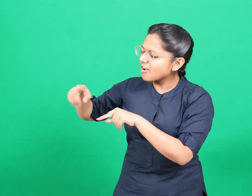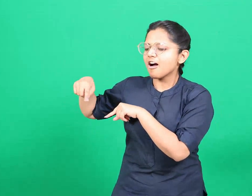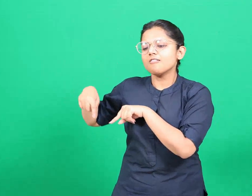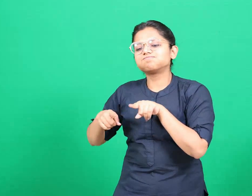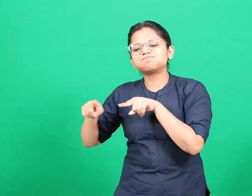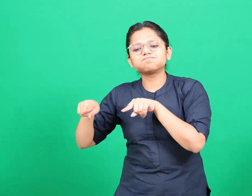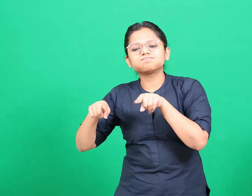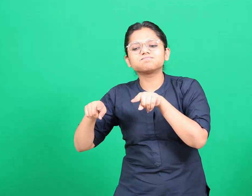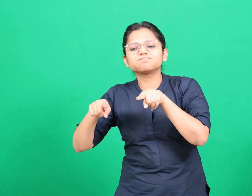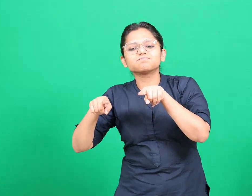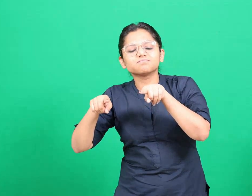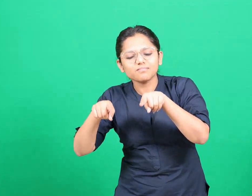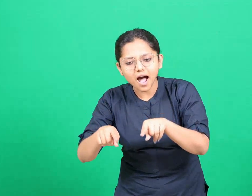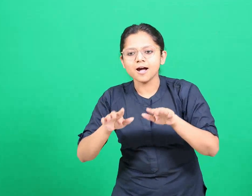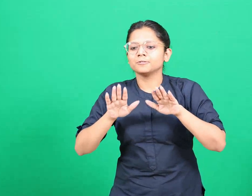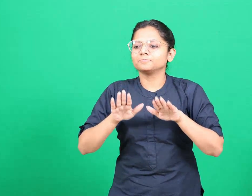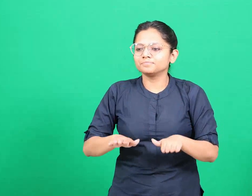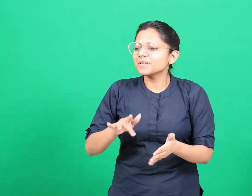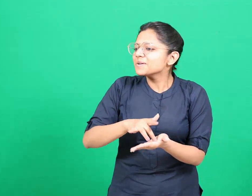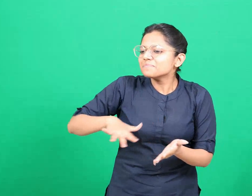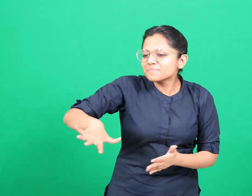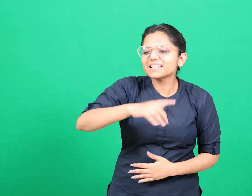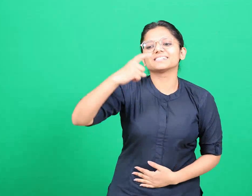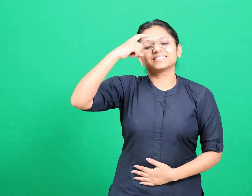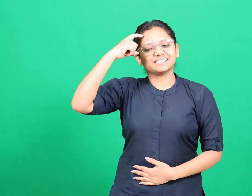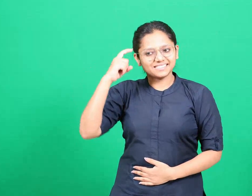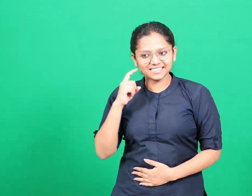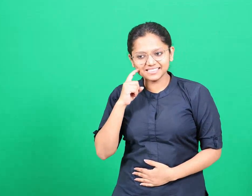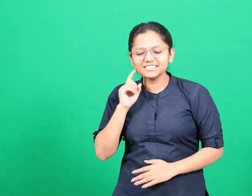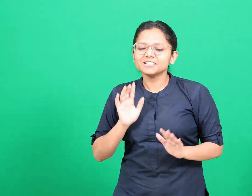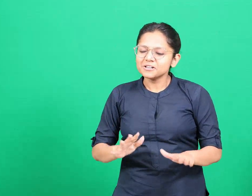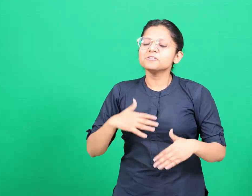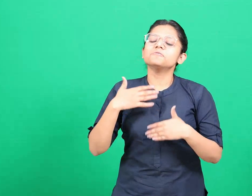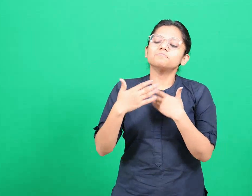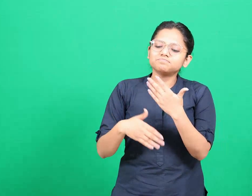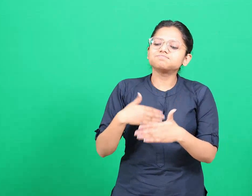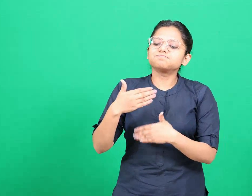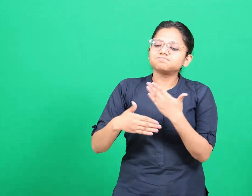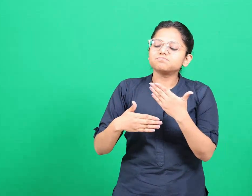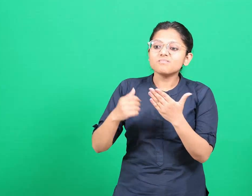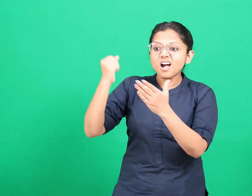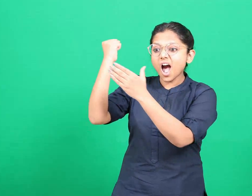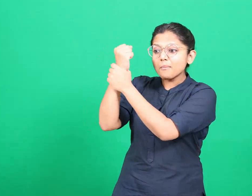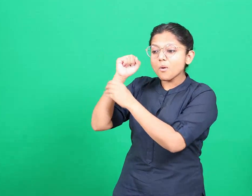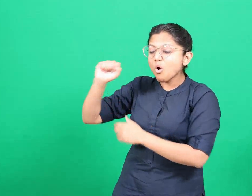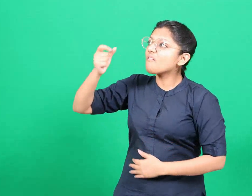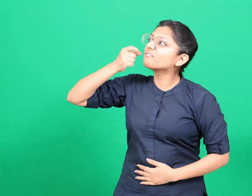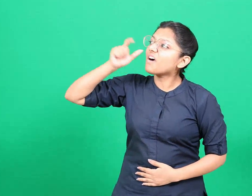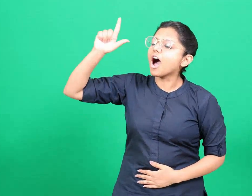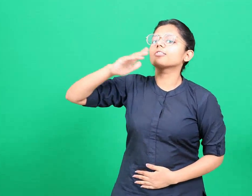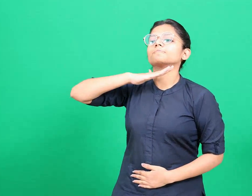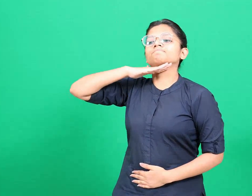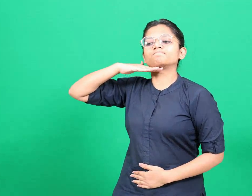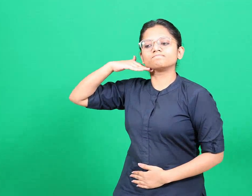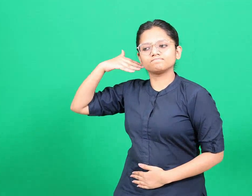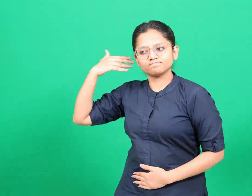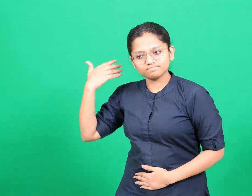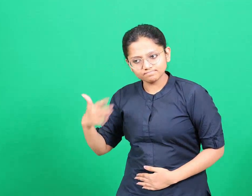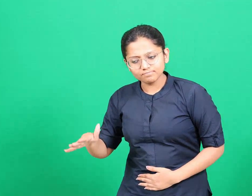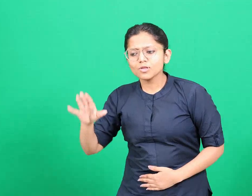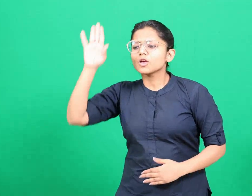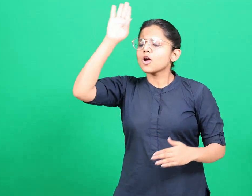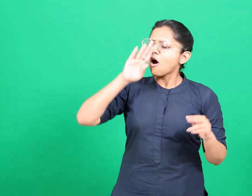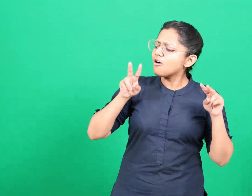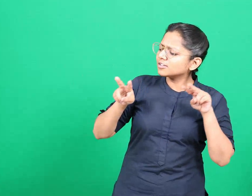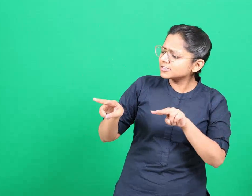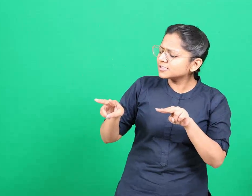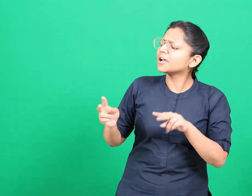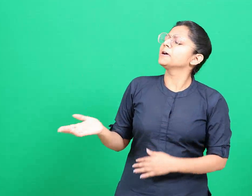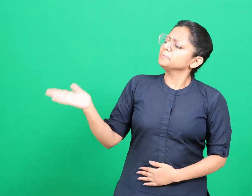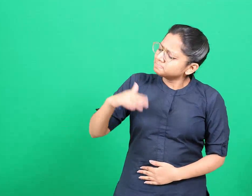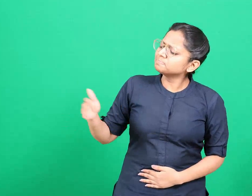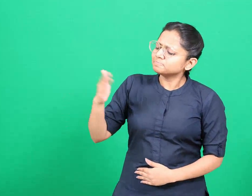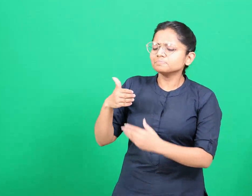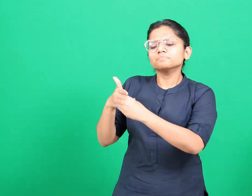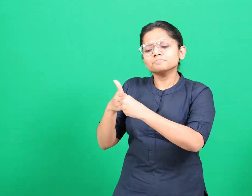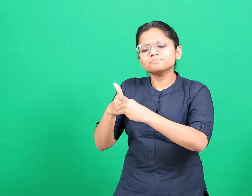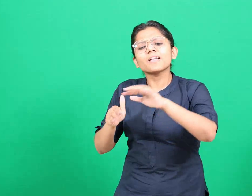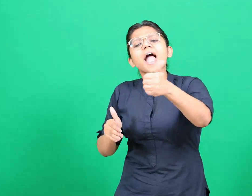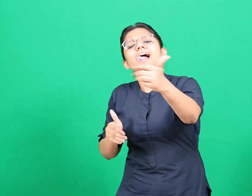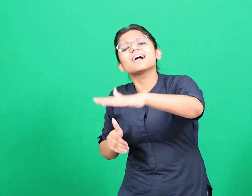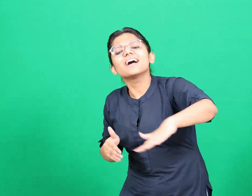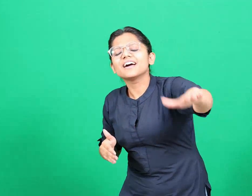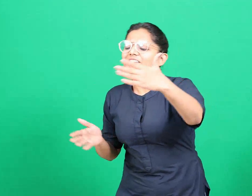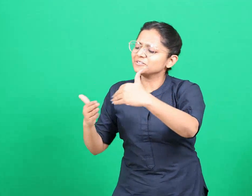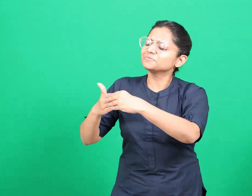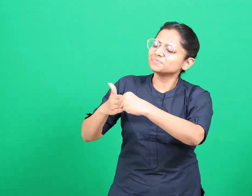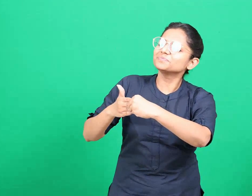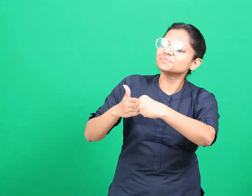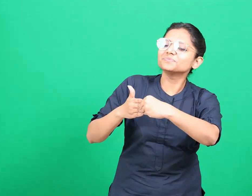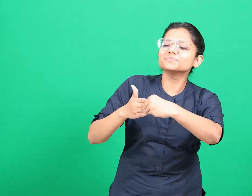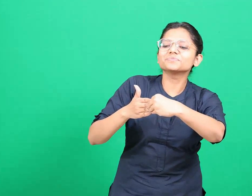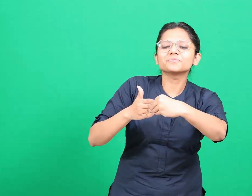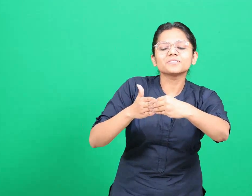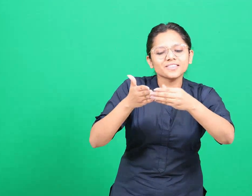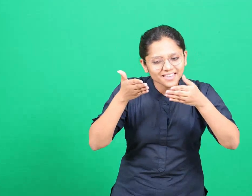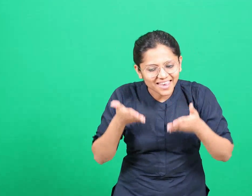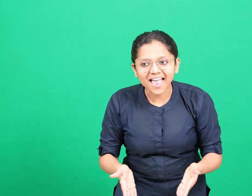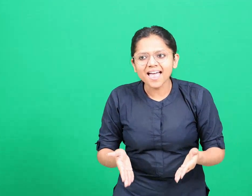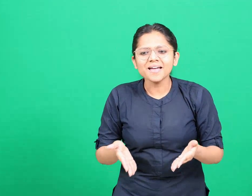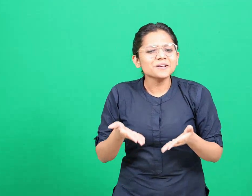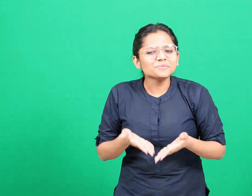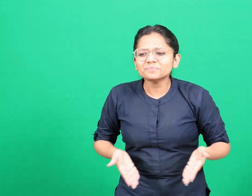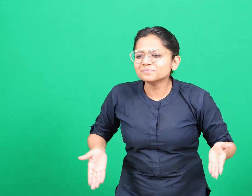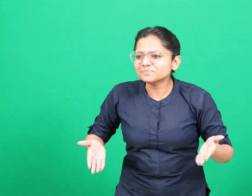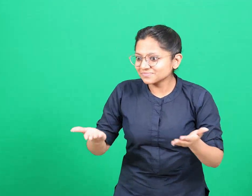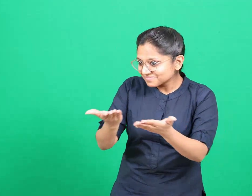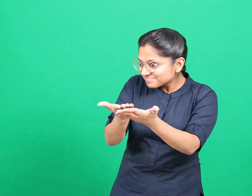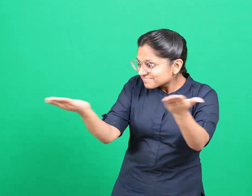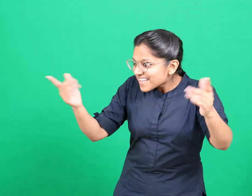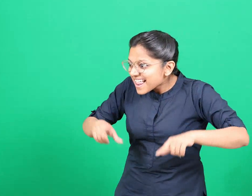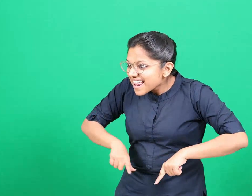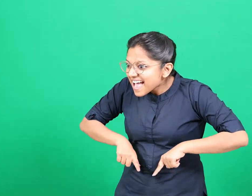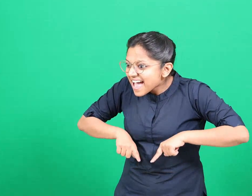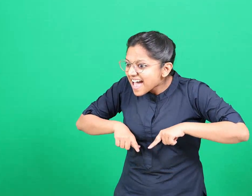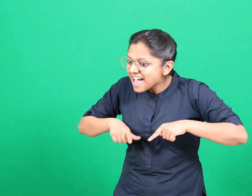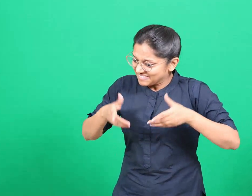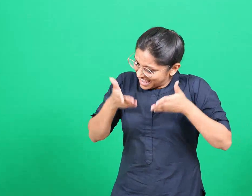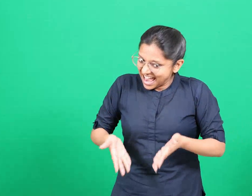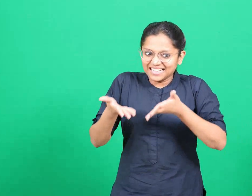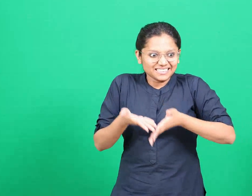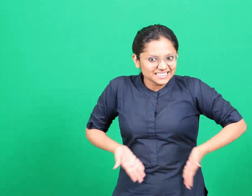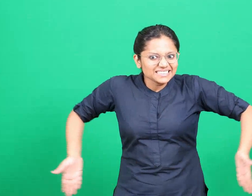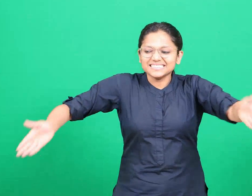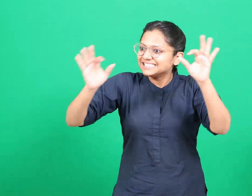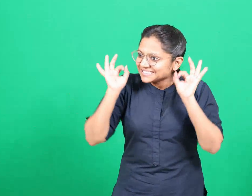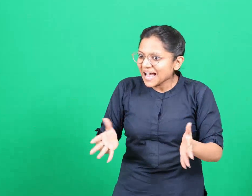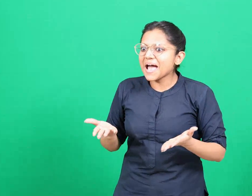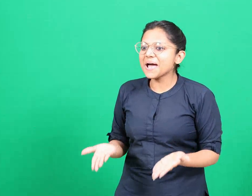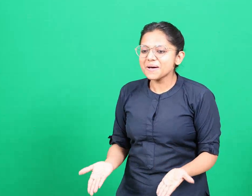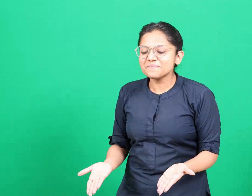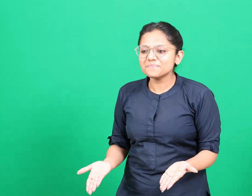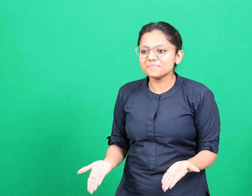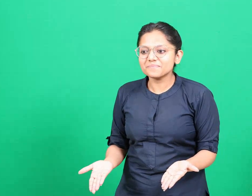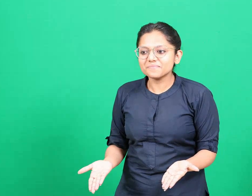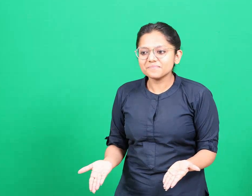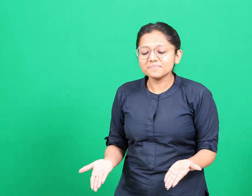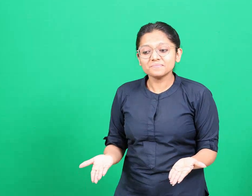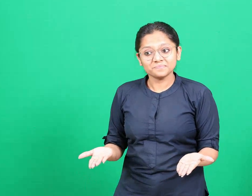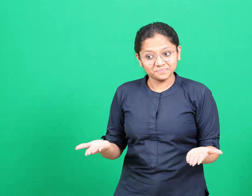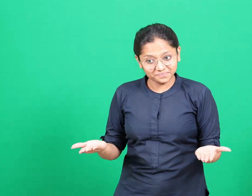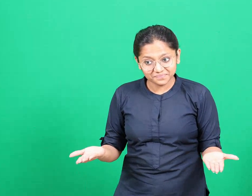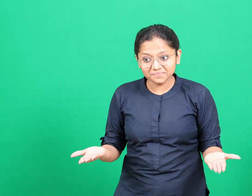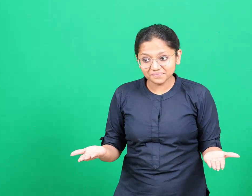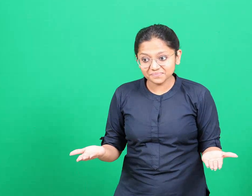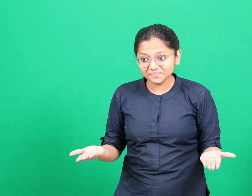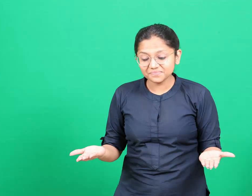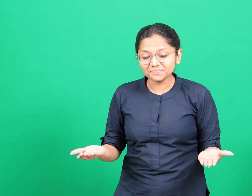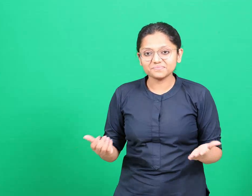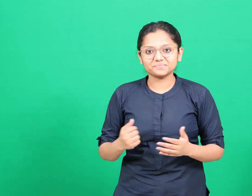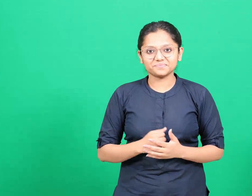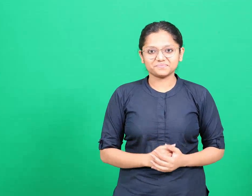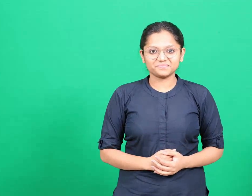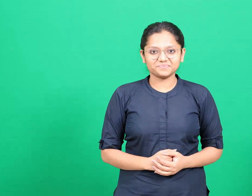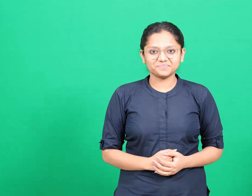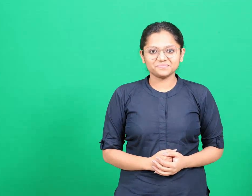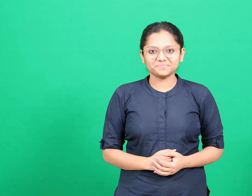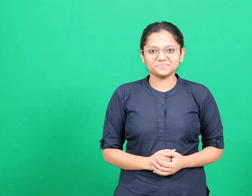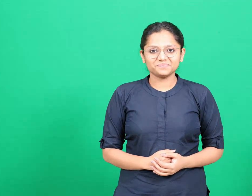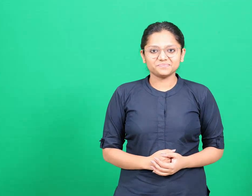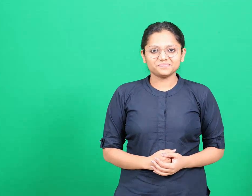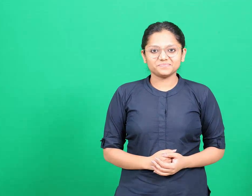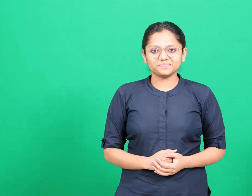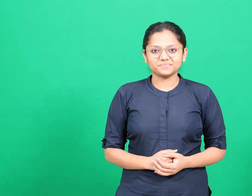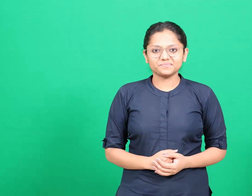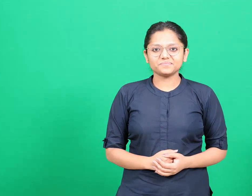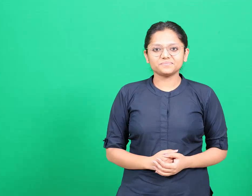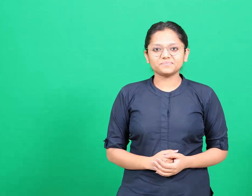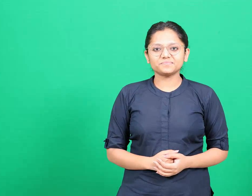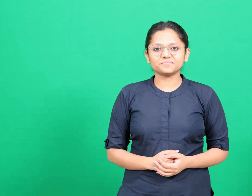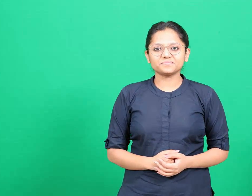After his father died, God brought him out of that place and into this land where you are now living.